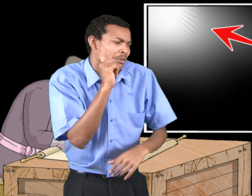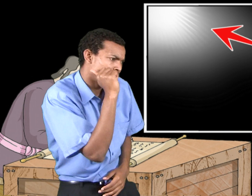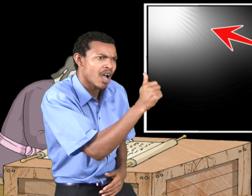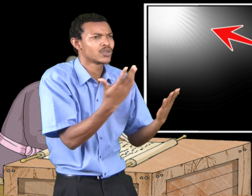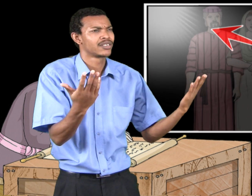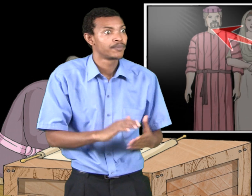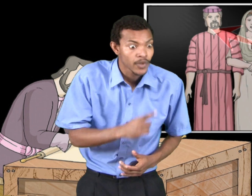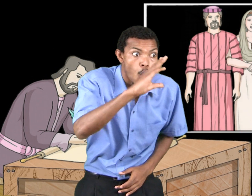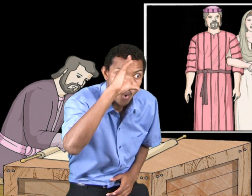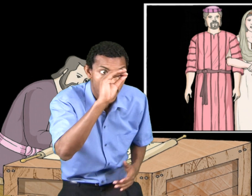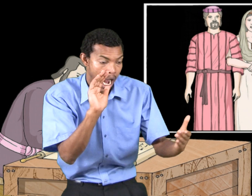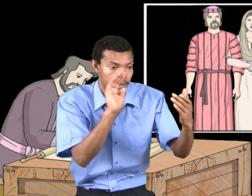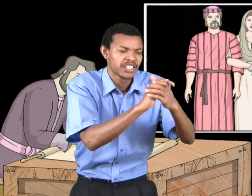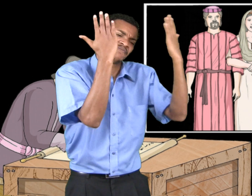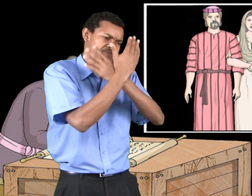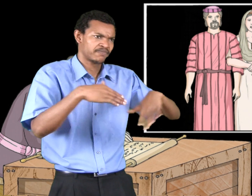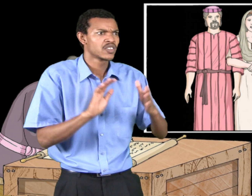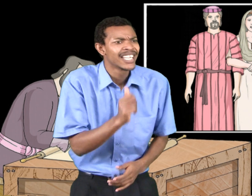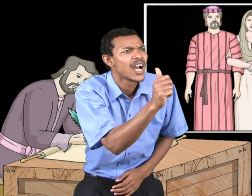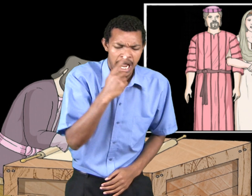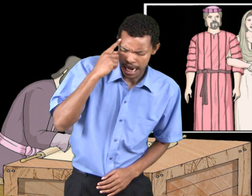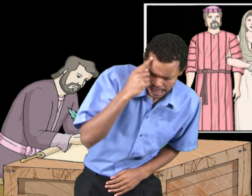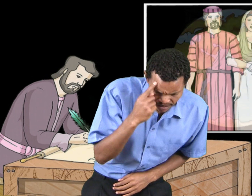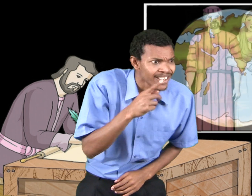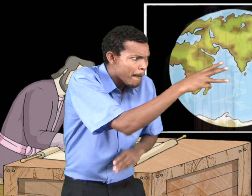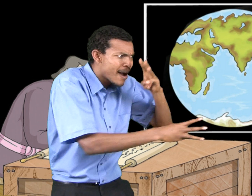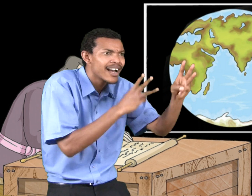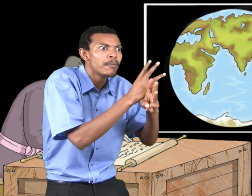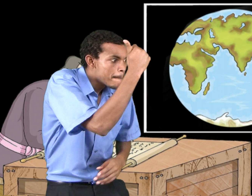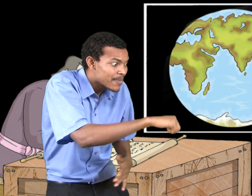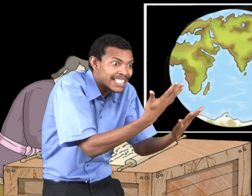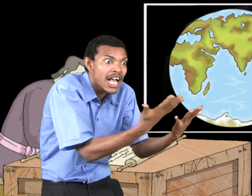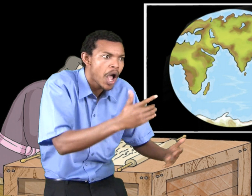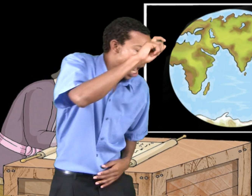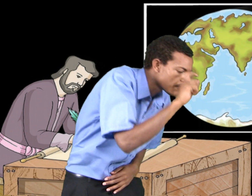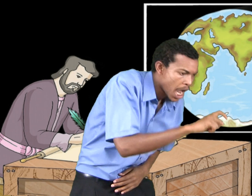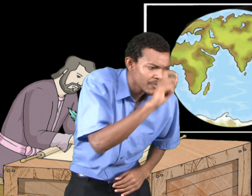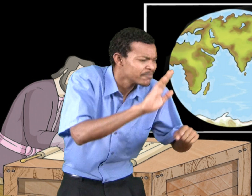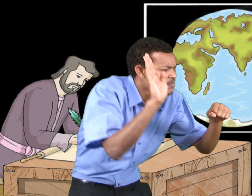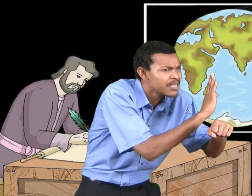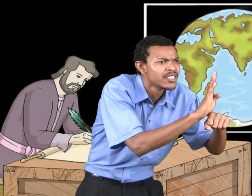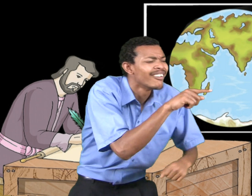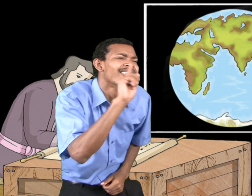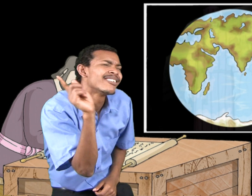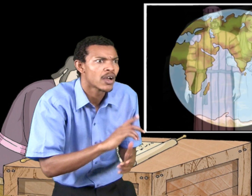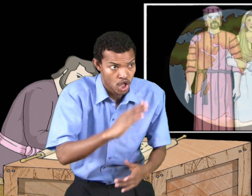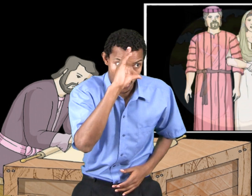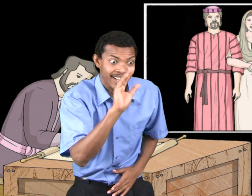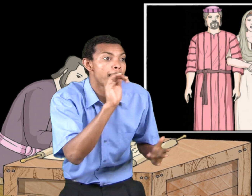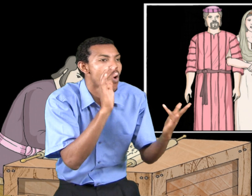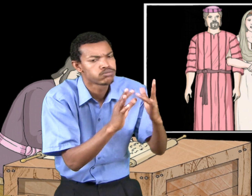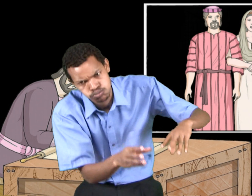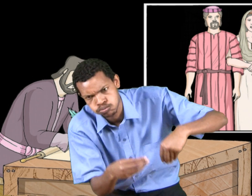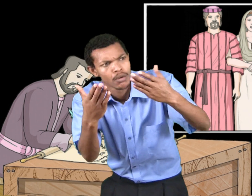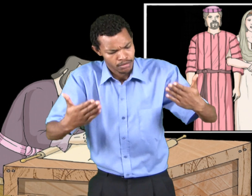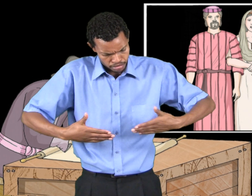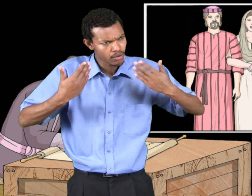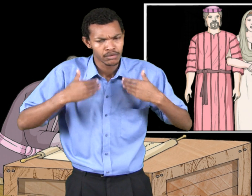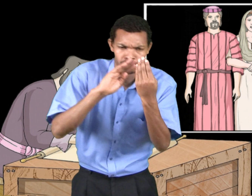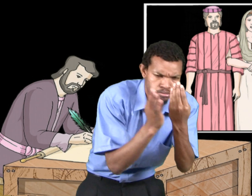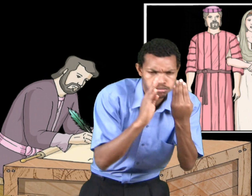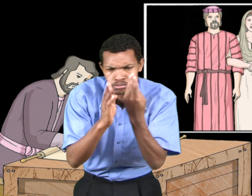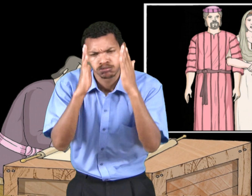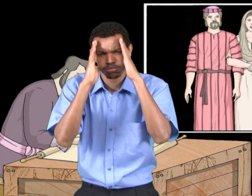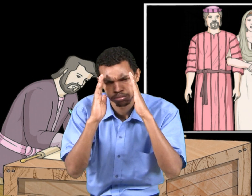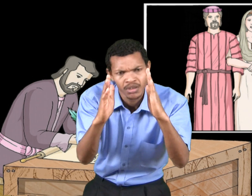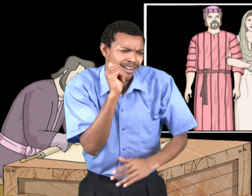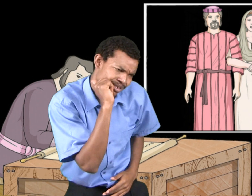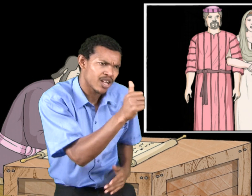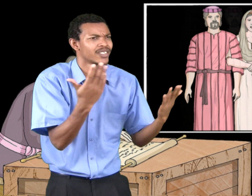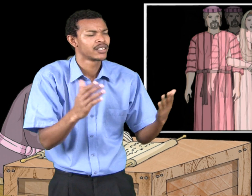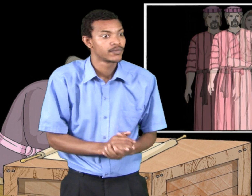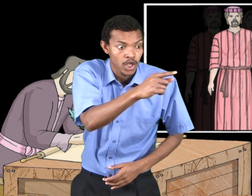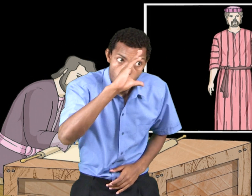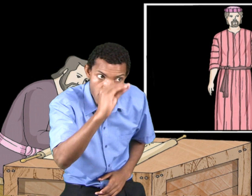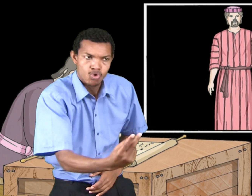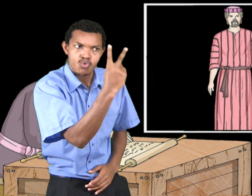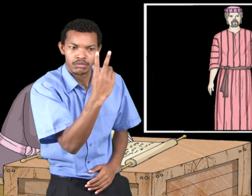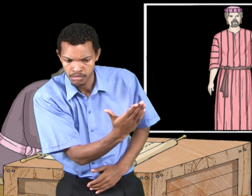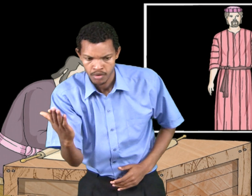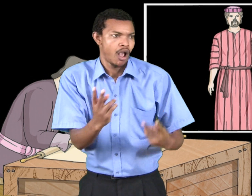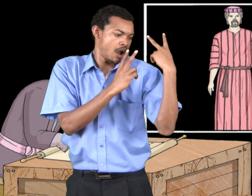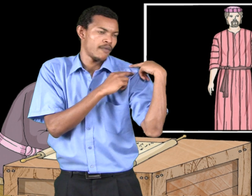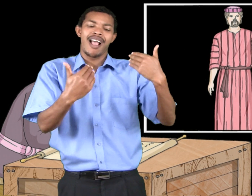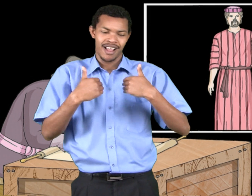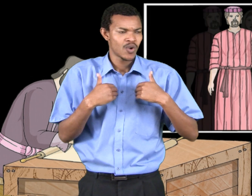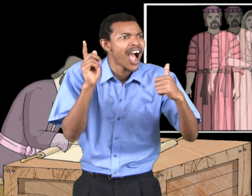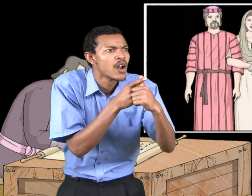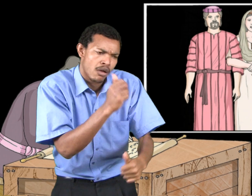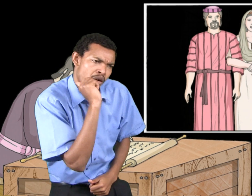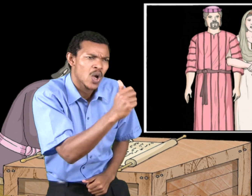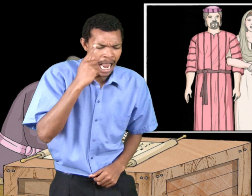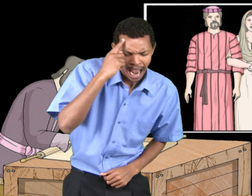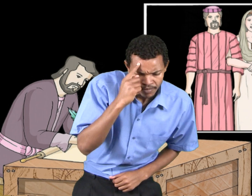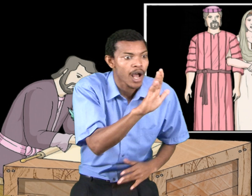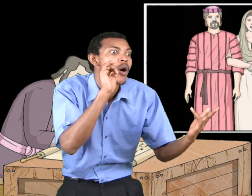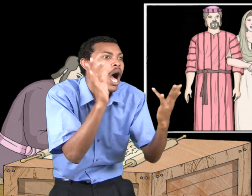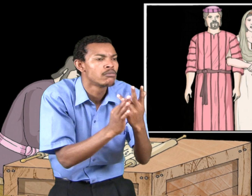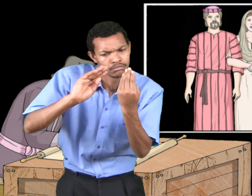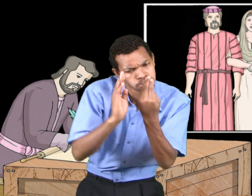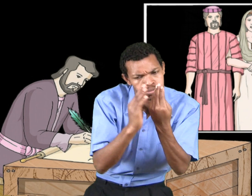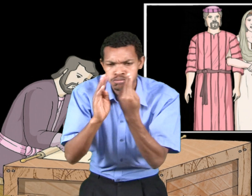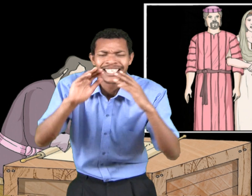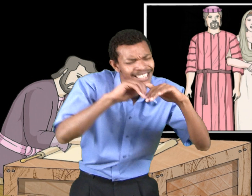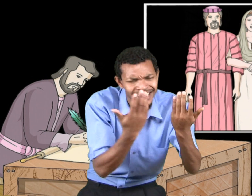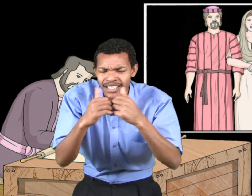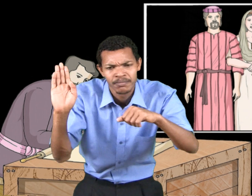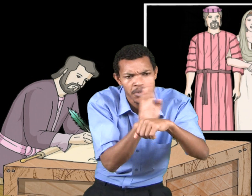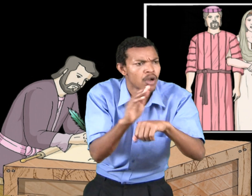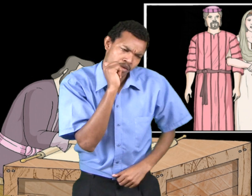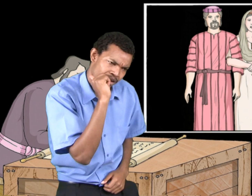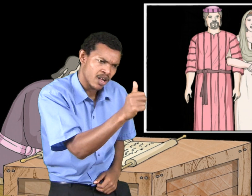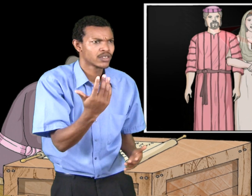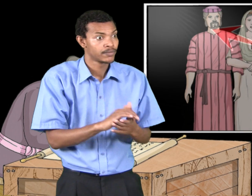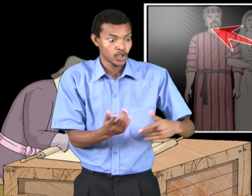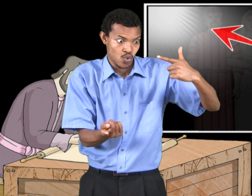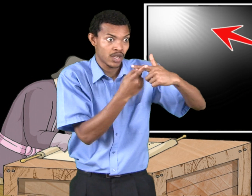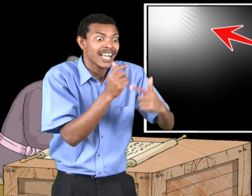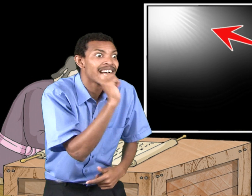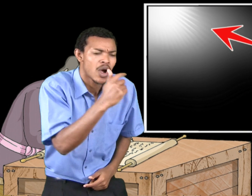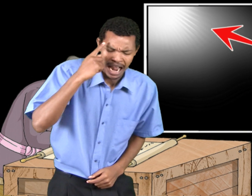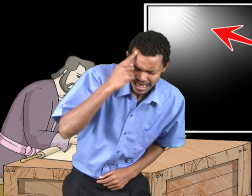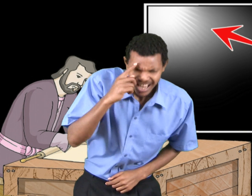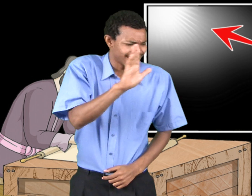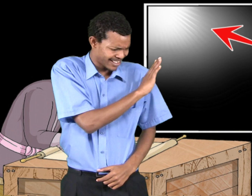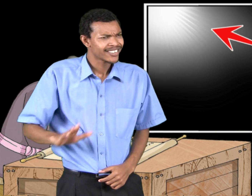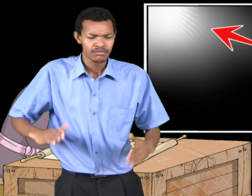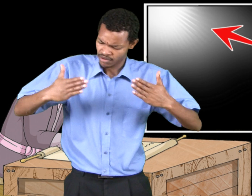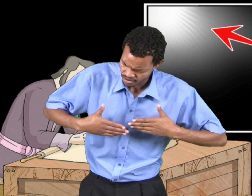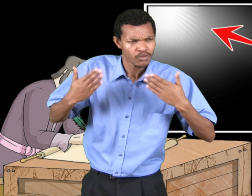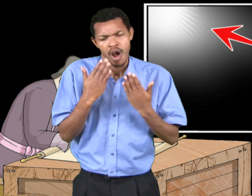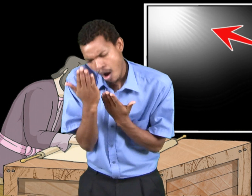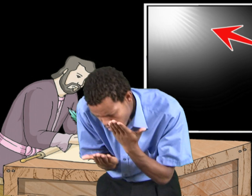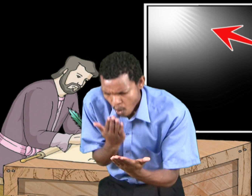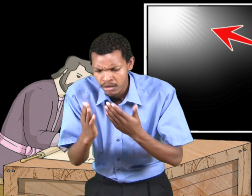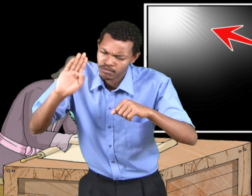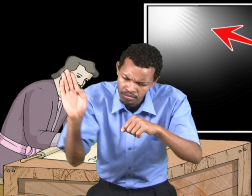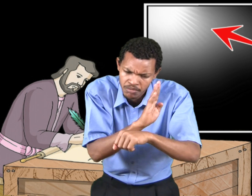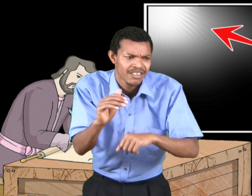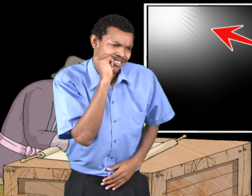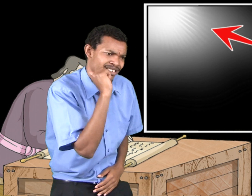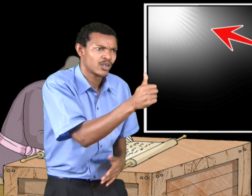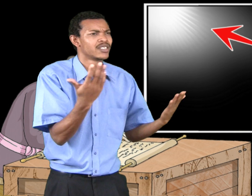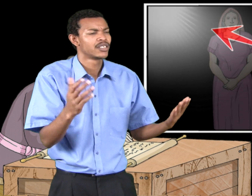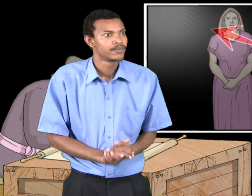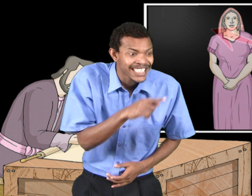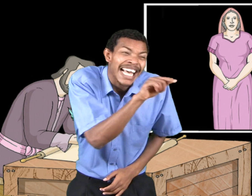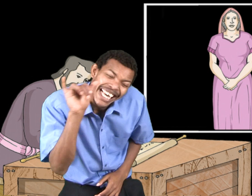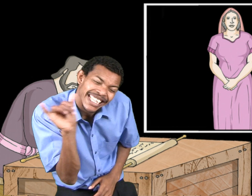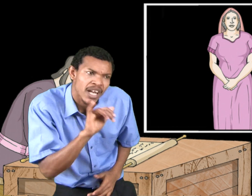But the married man is concerned about the affairs of this world, how he can please his wife, and his interests are divided.